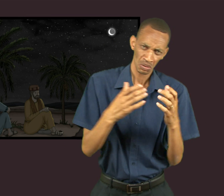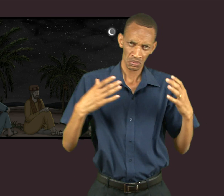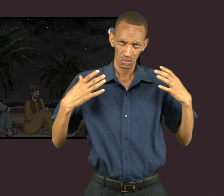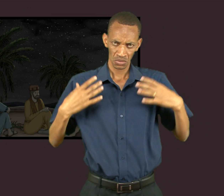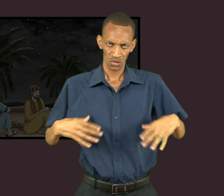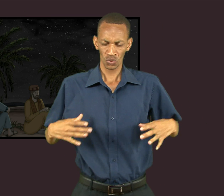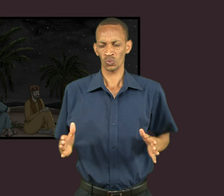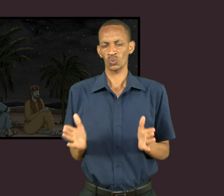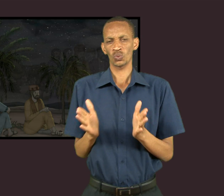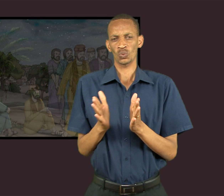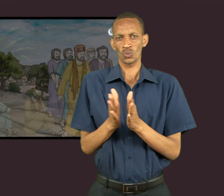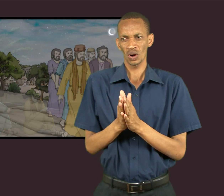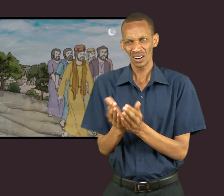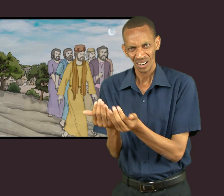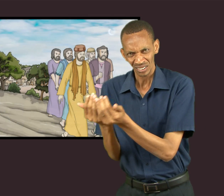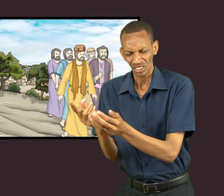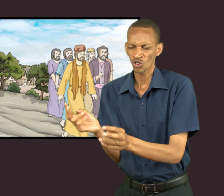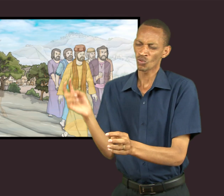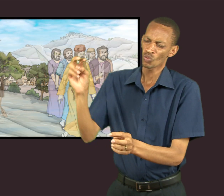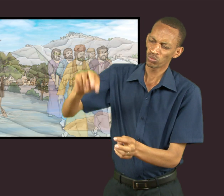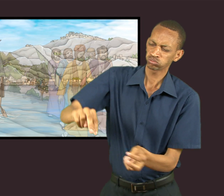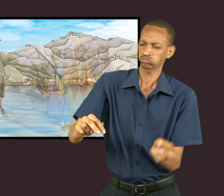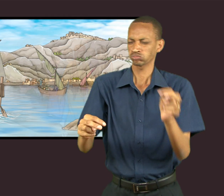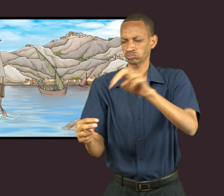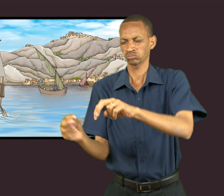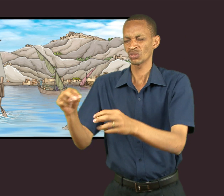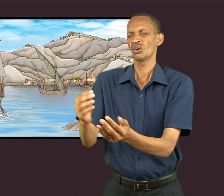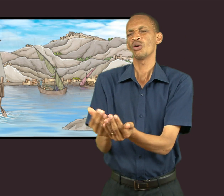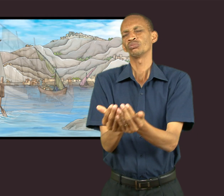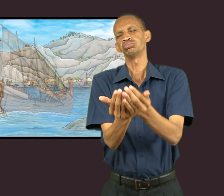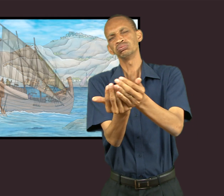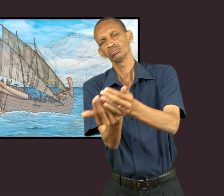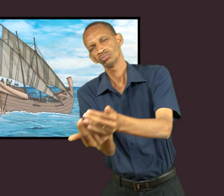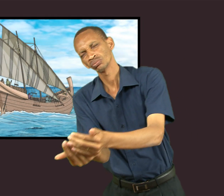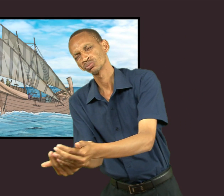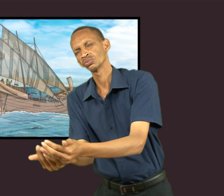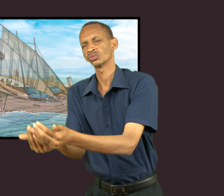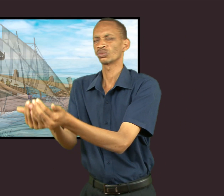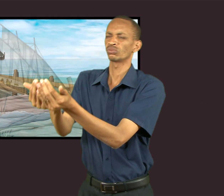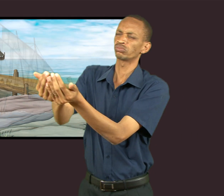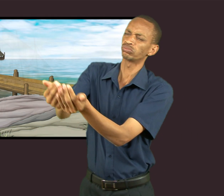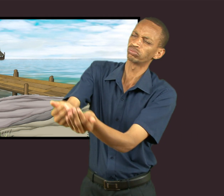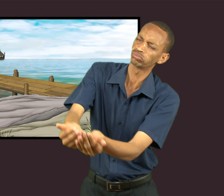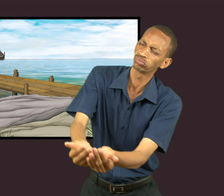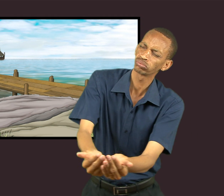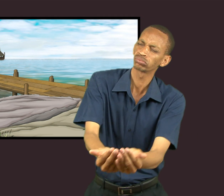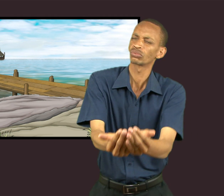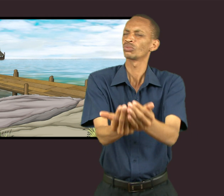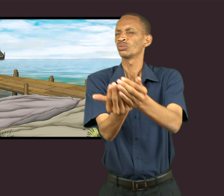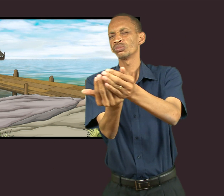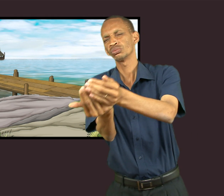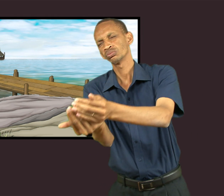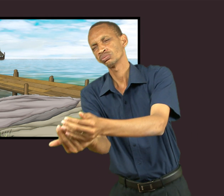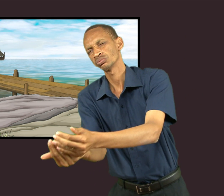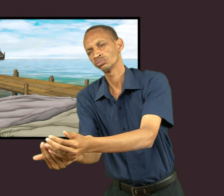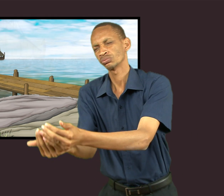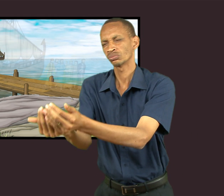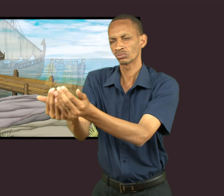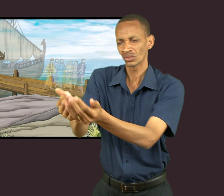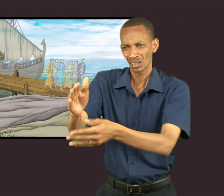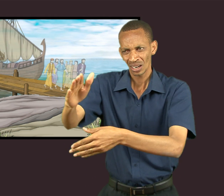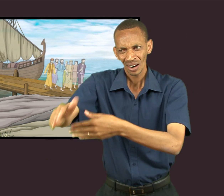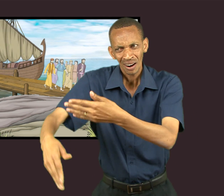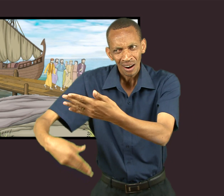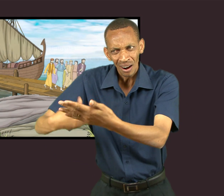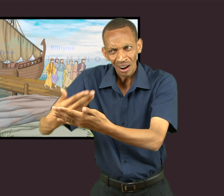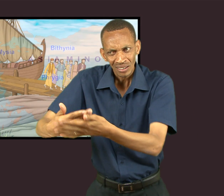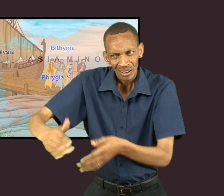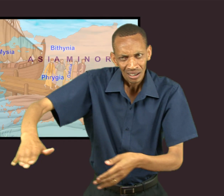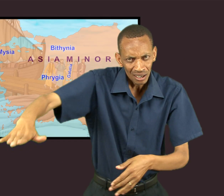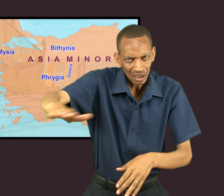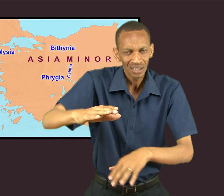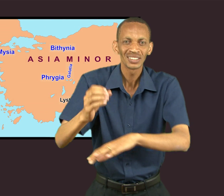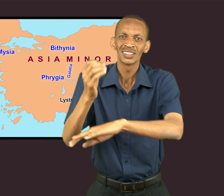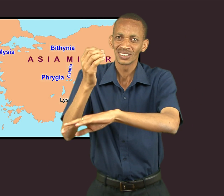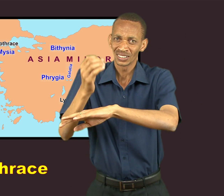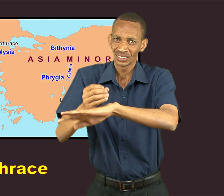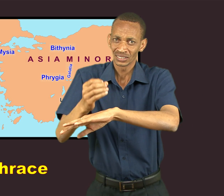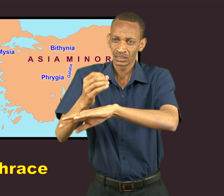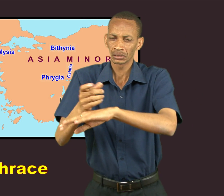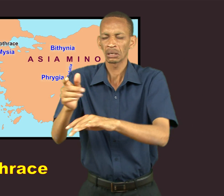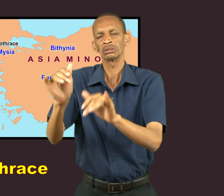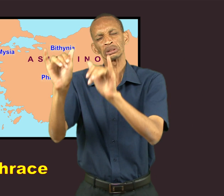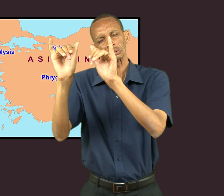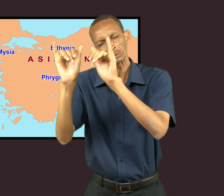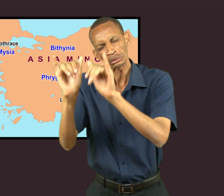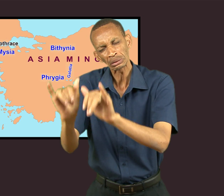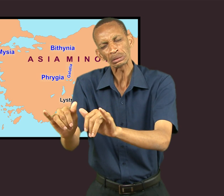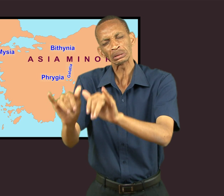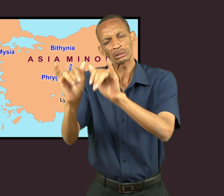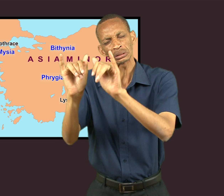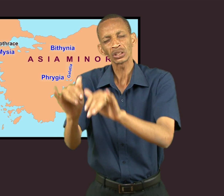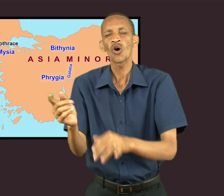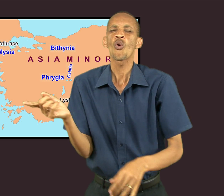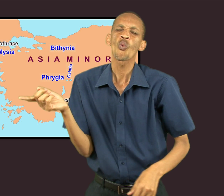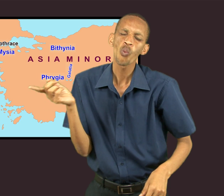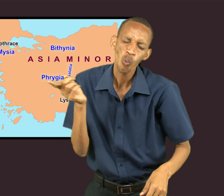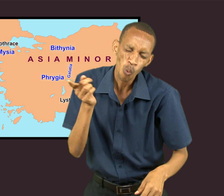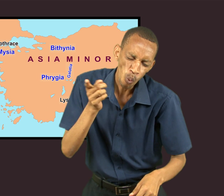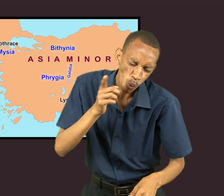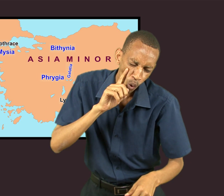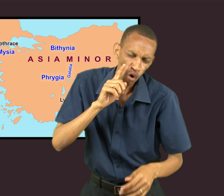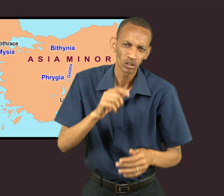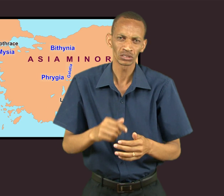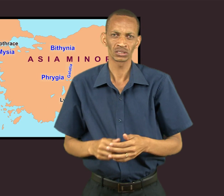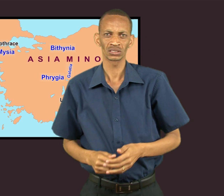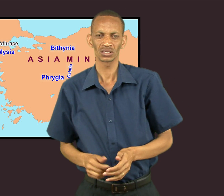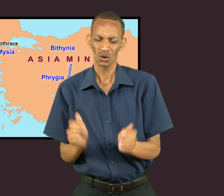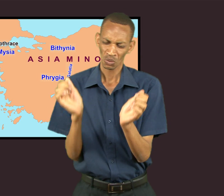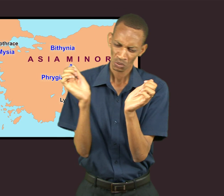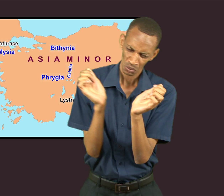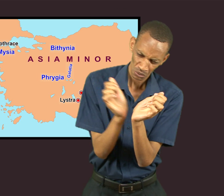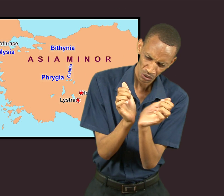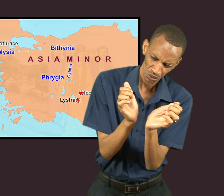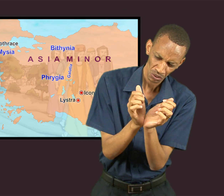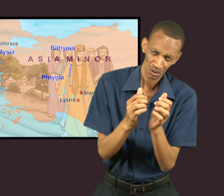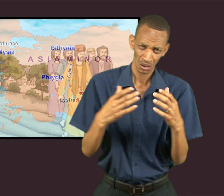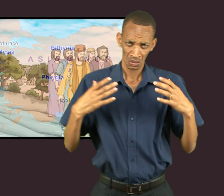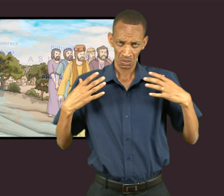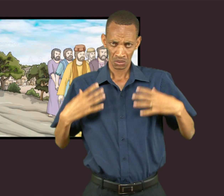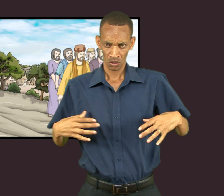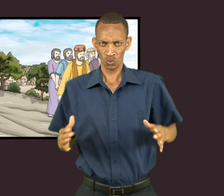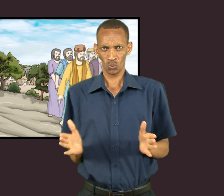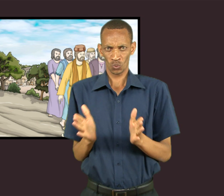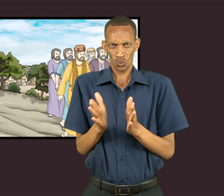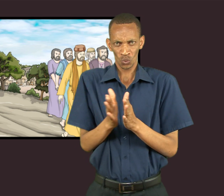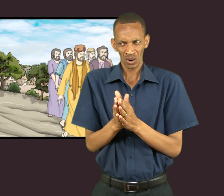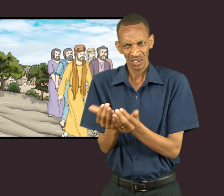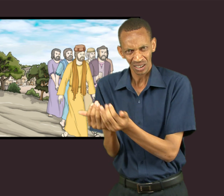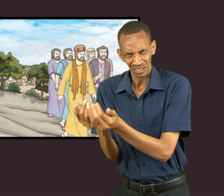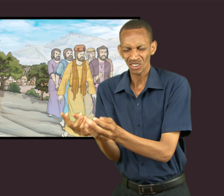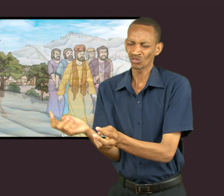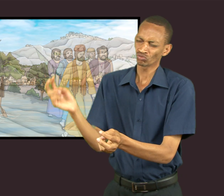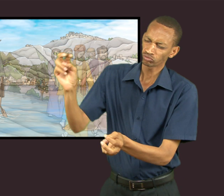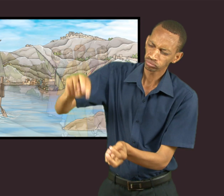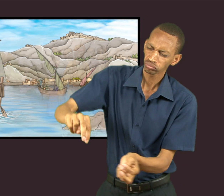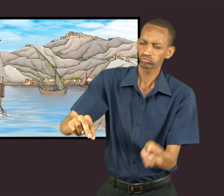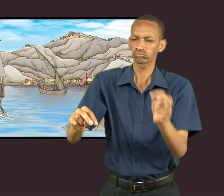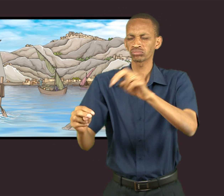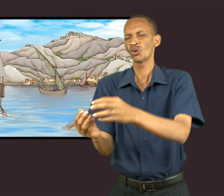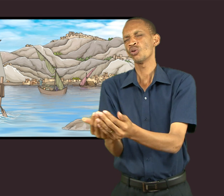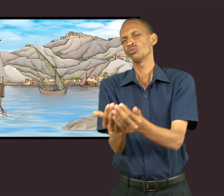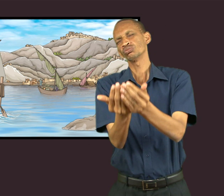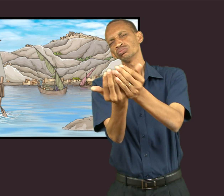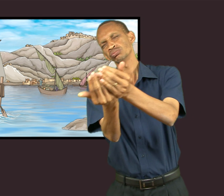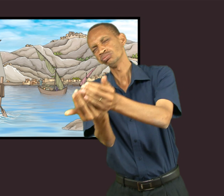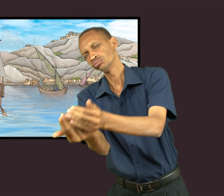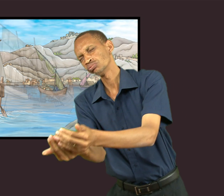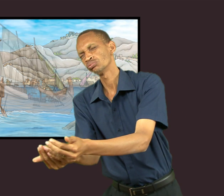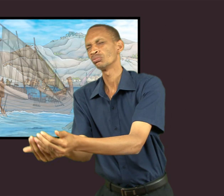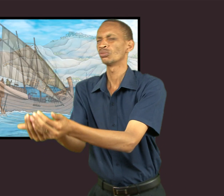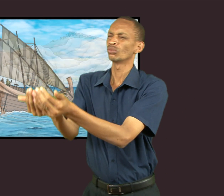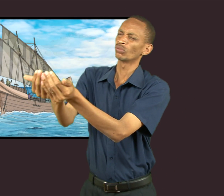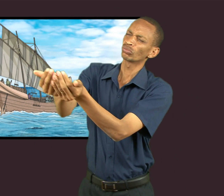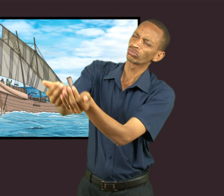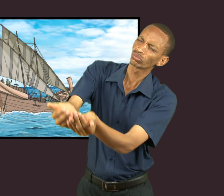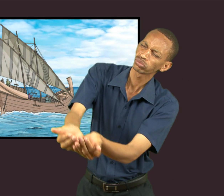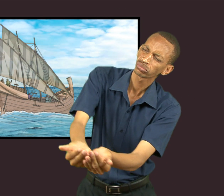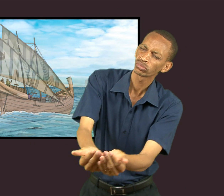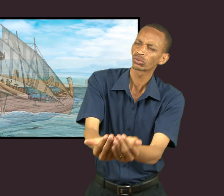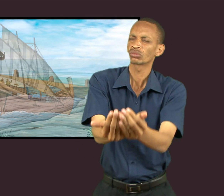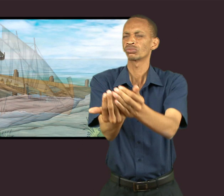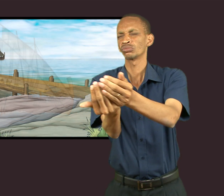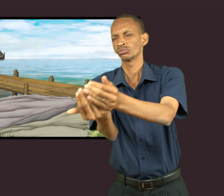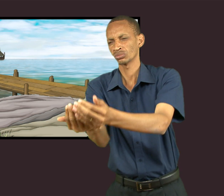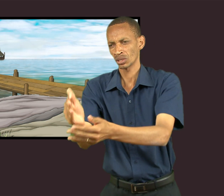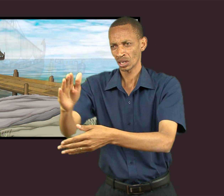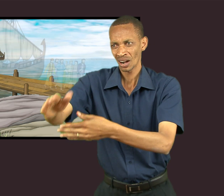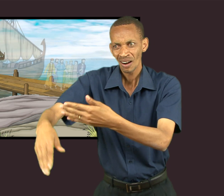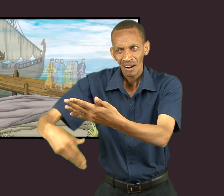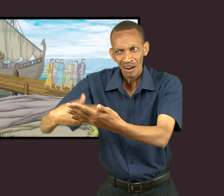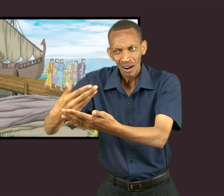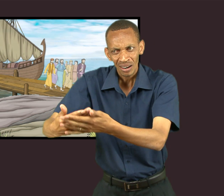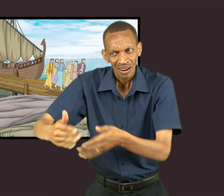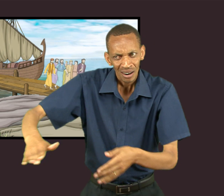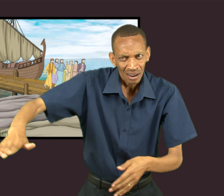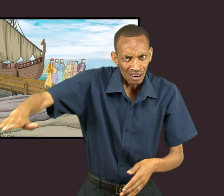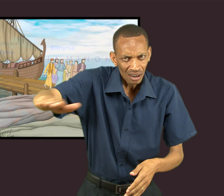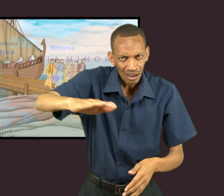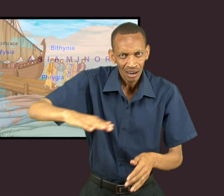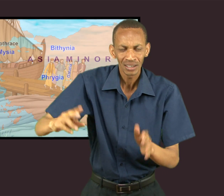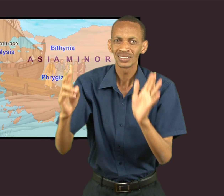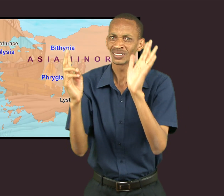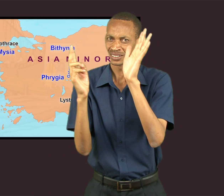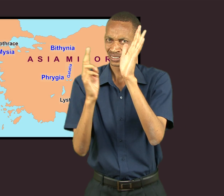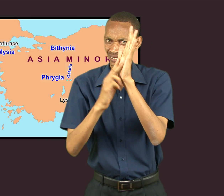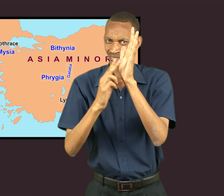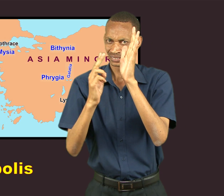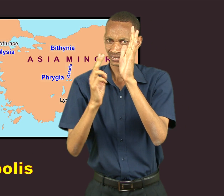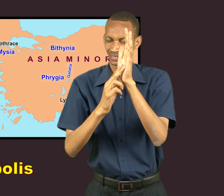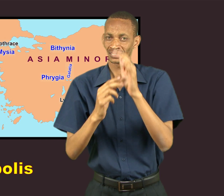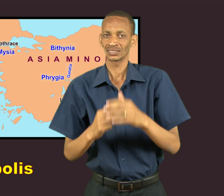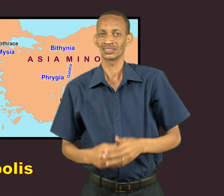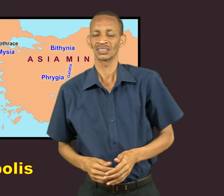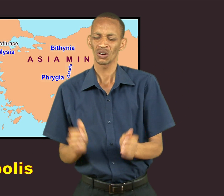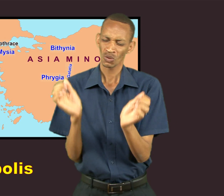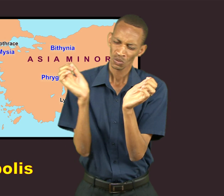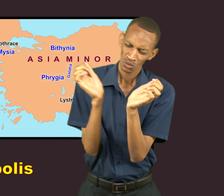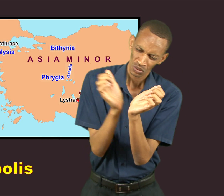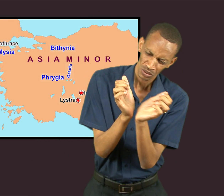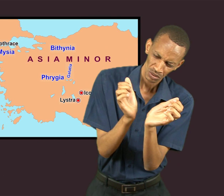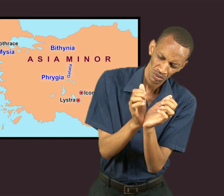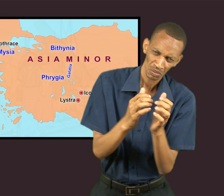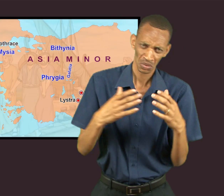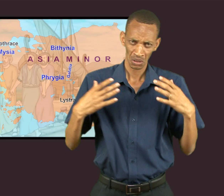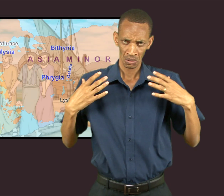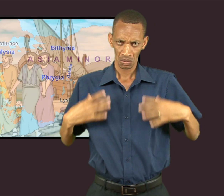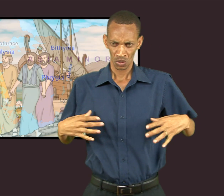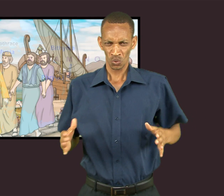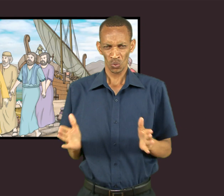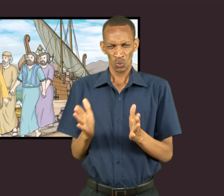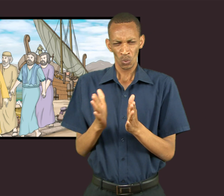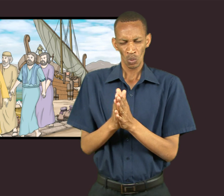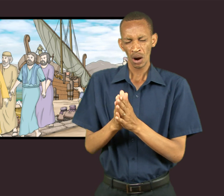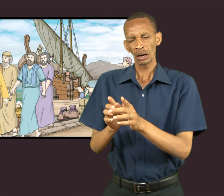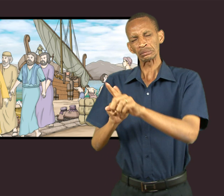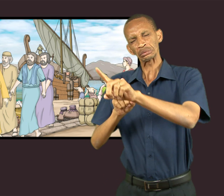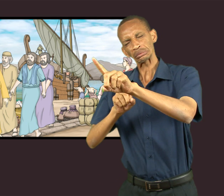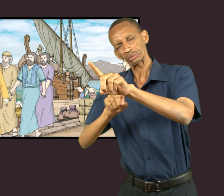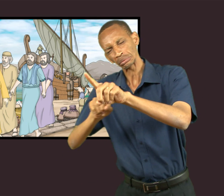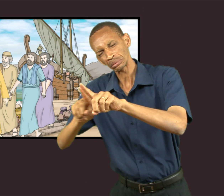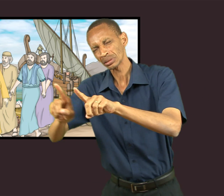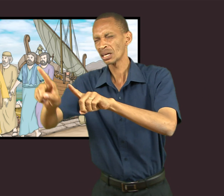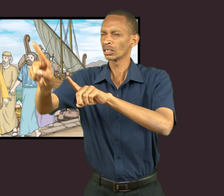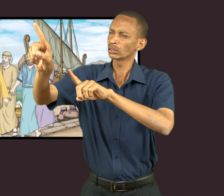We sailed from Troas straight to Samothrace, and the following day on to Neapolis.